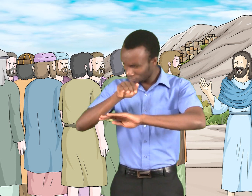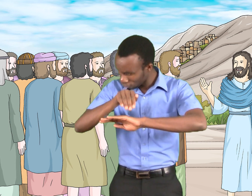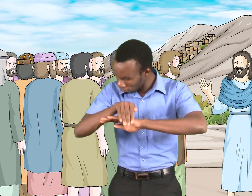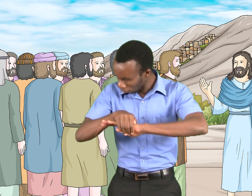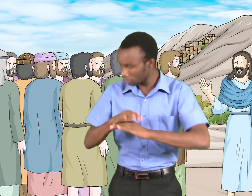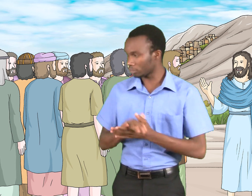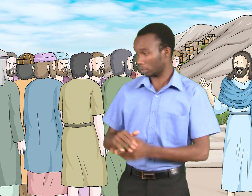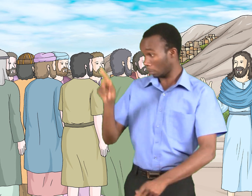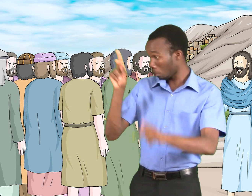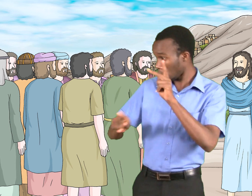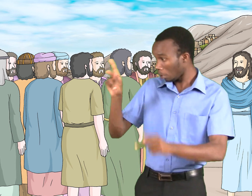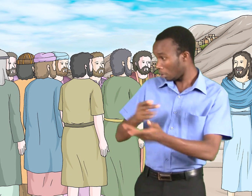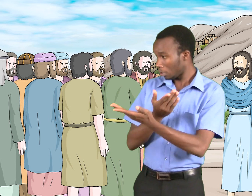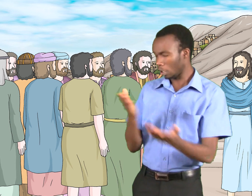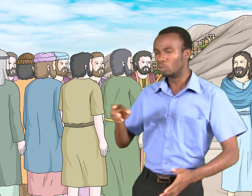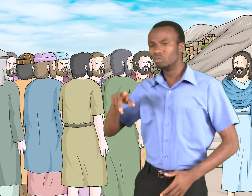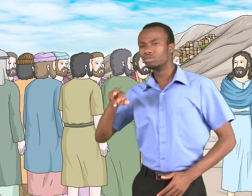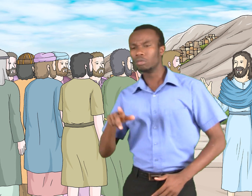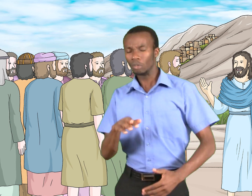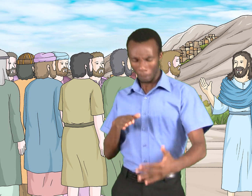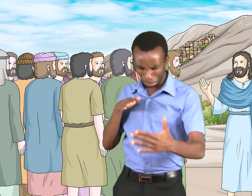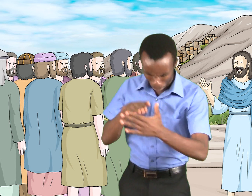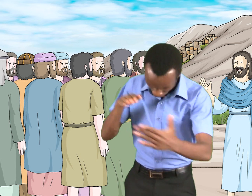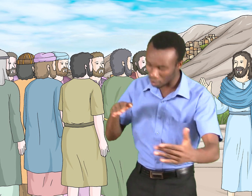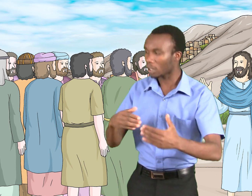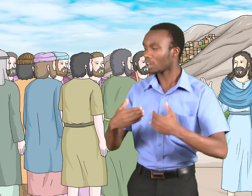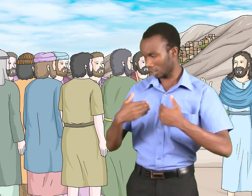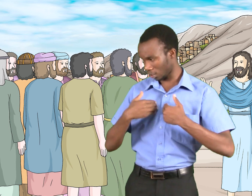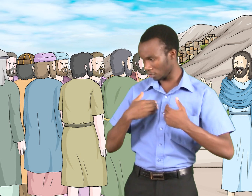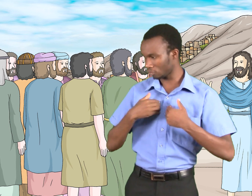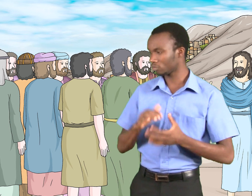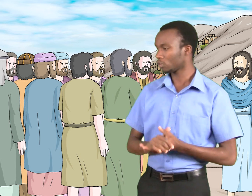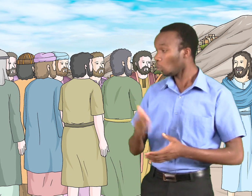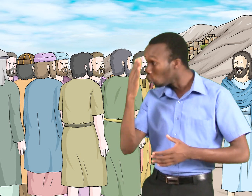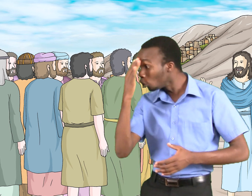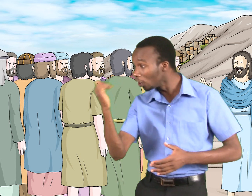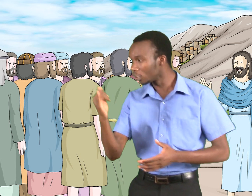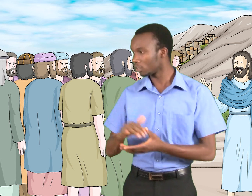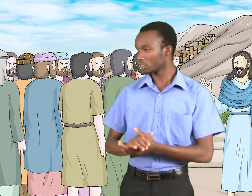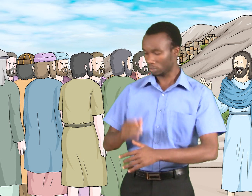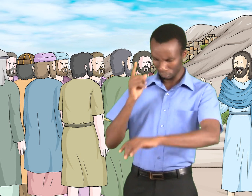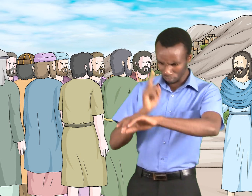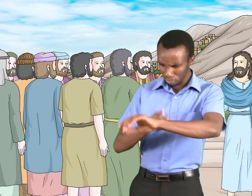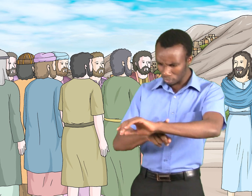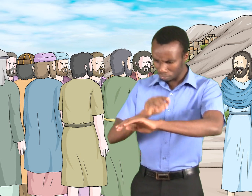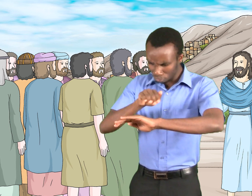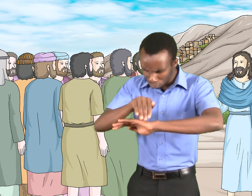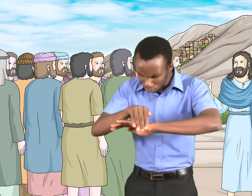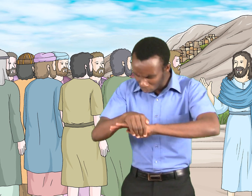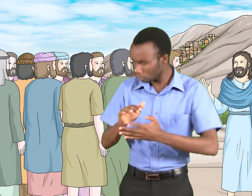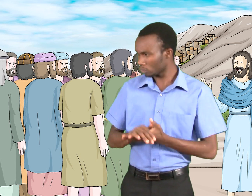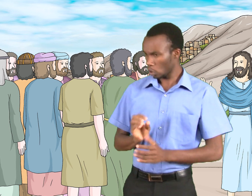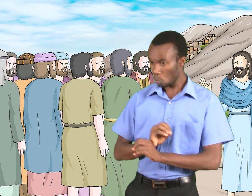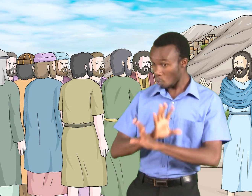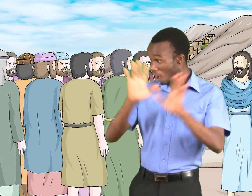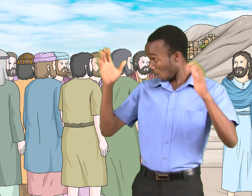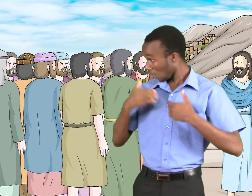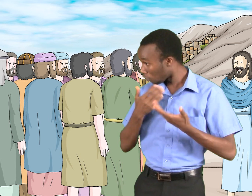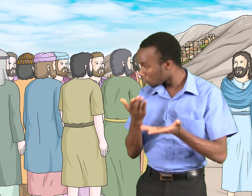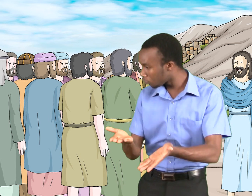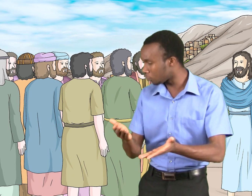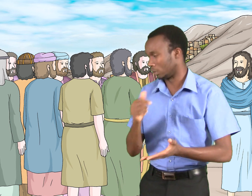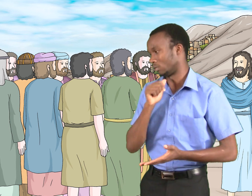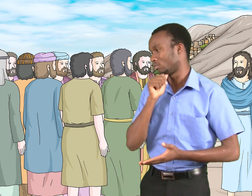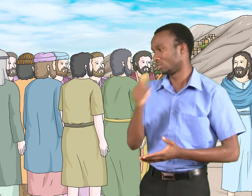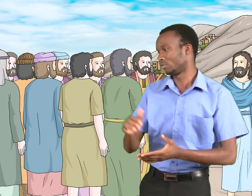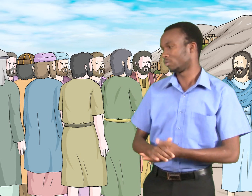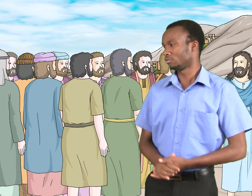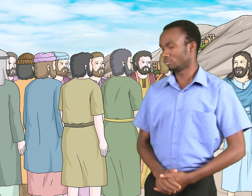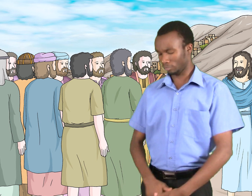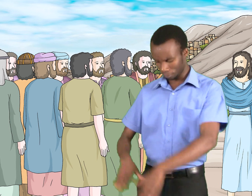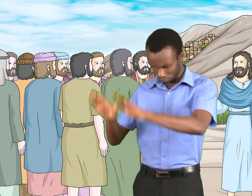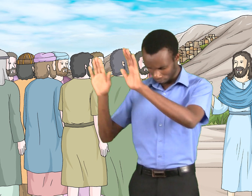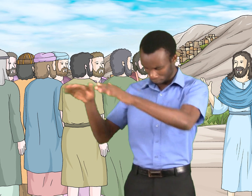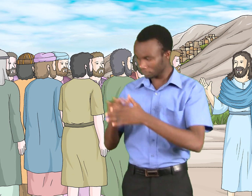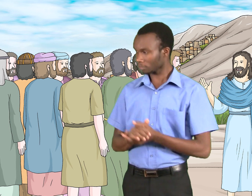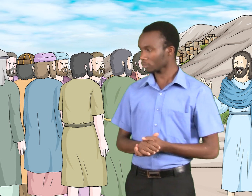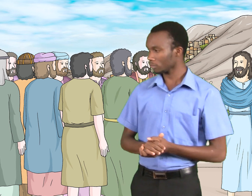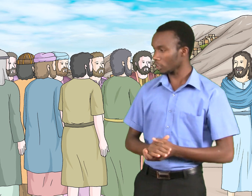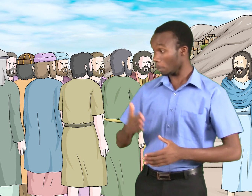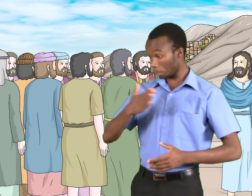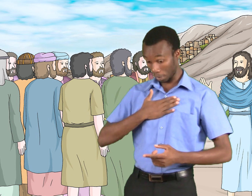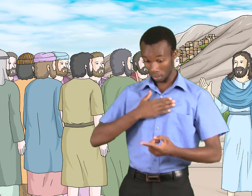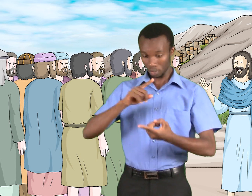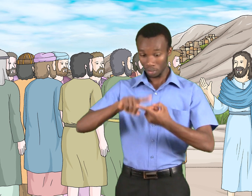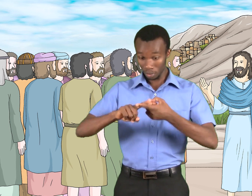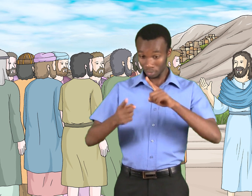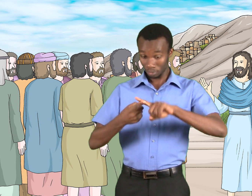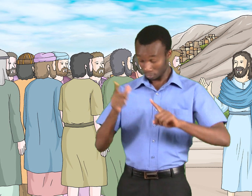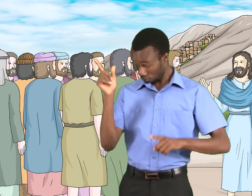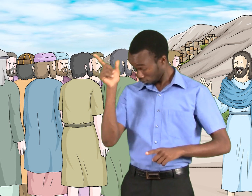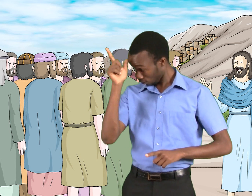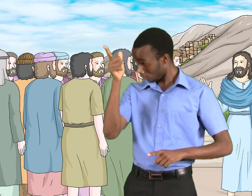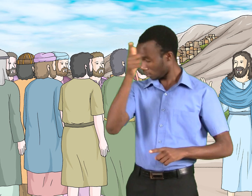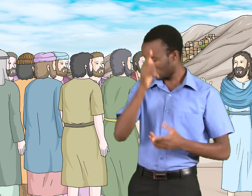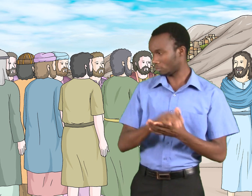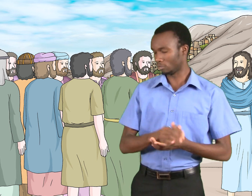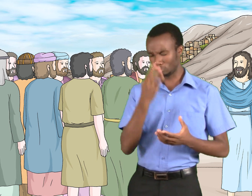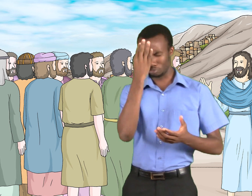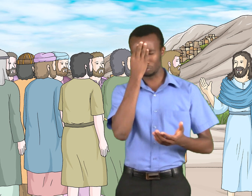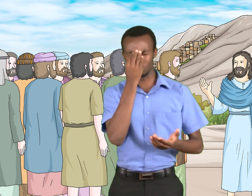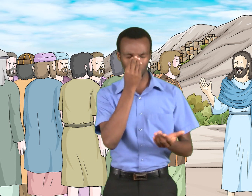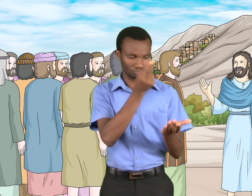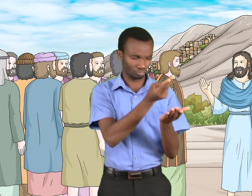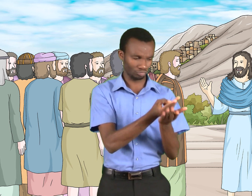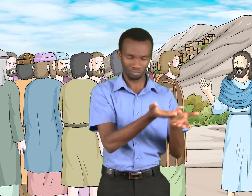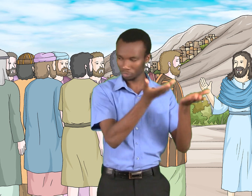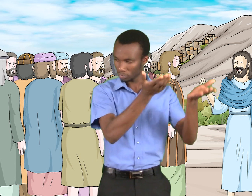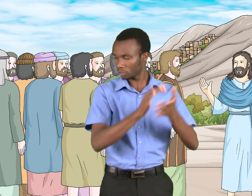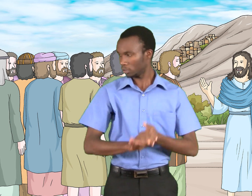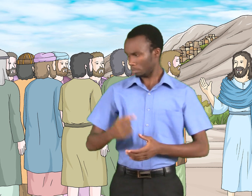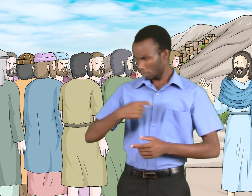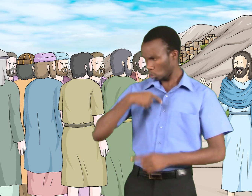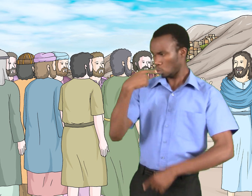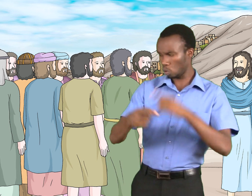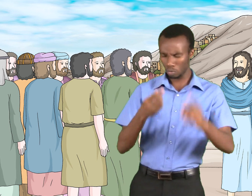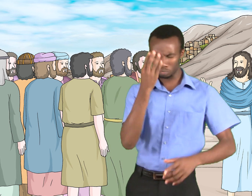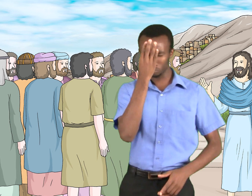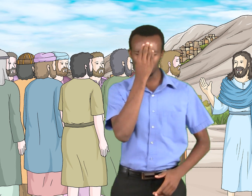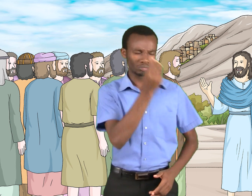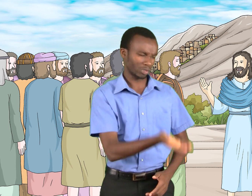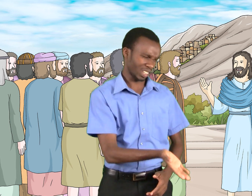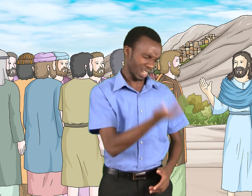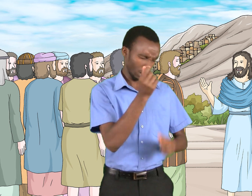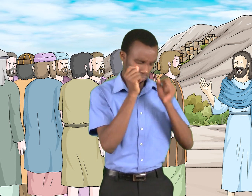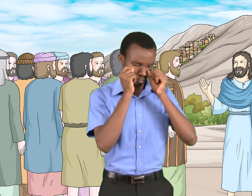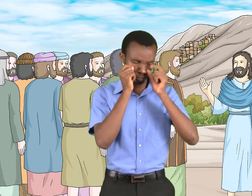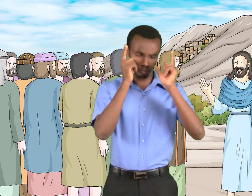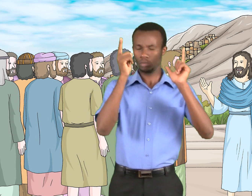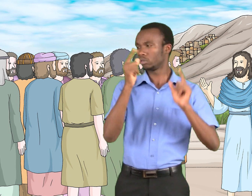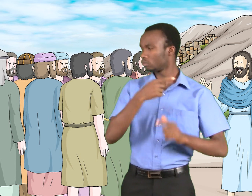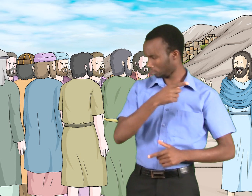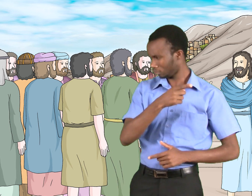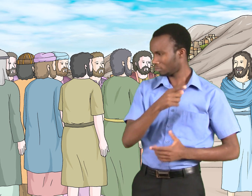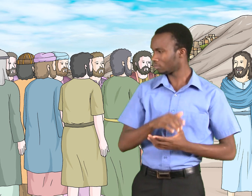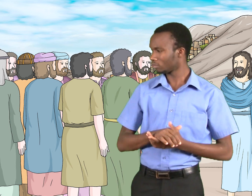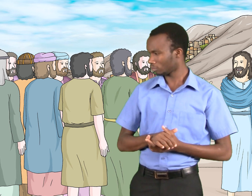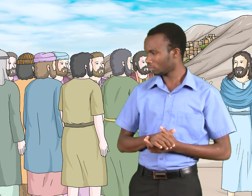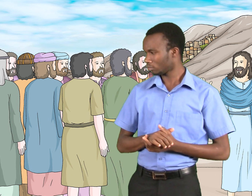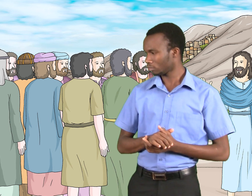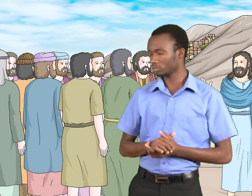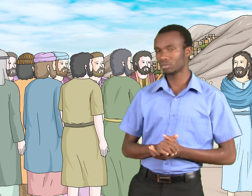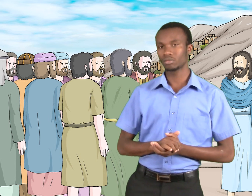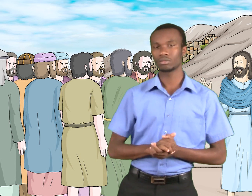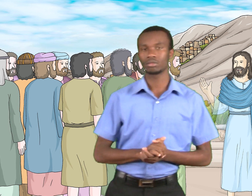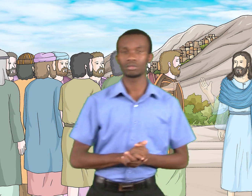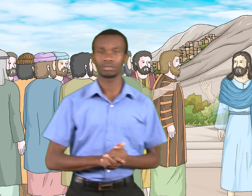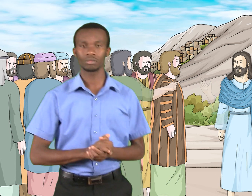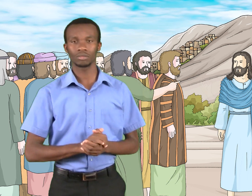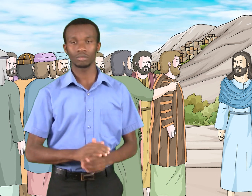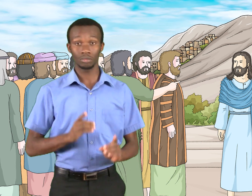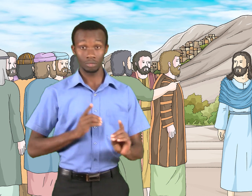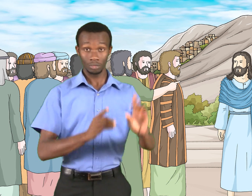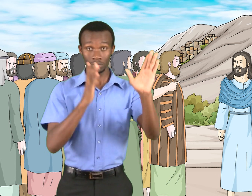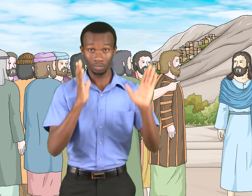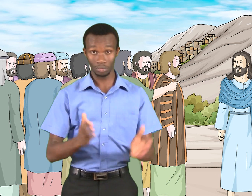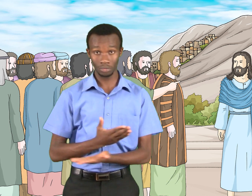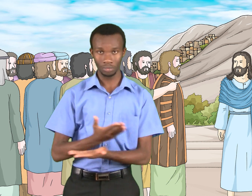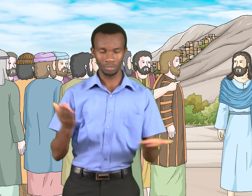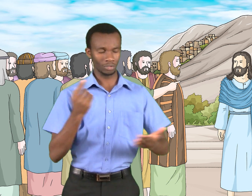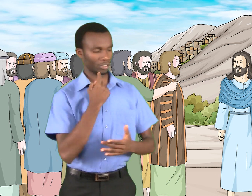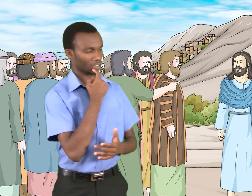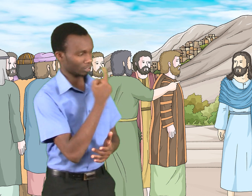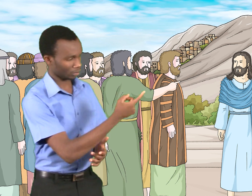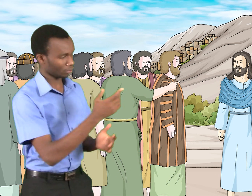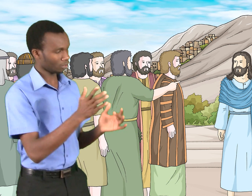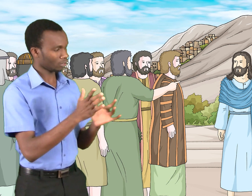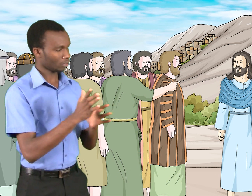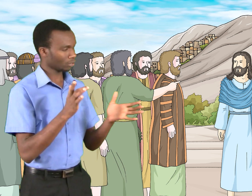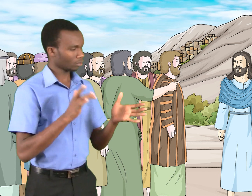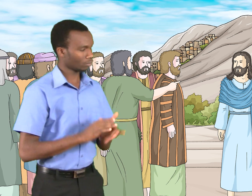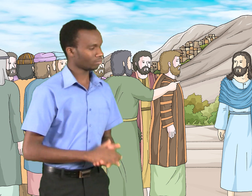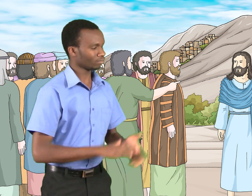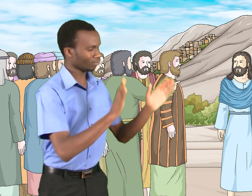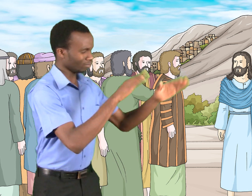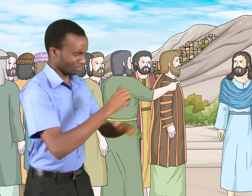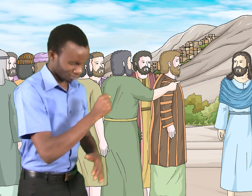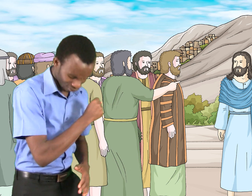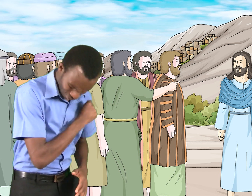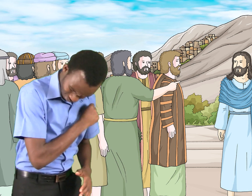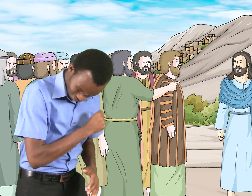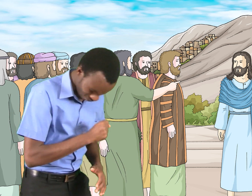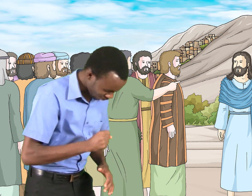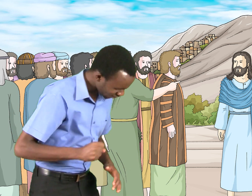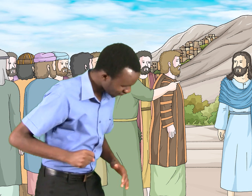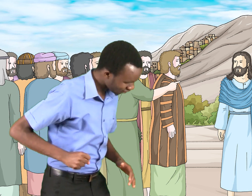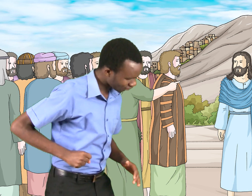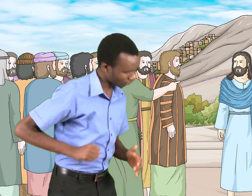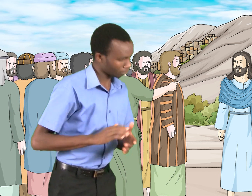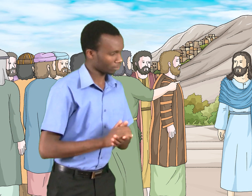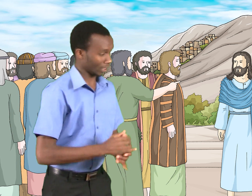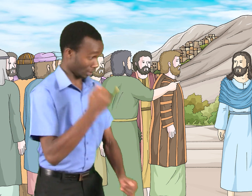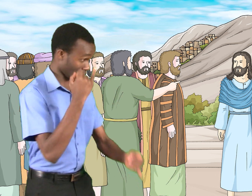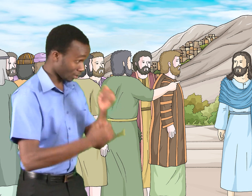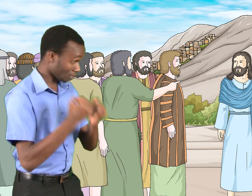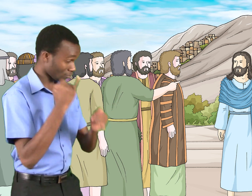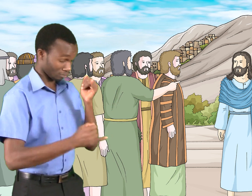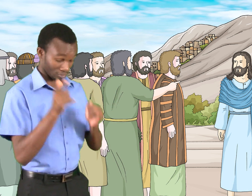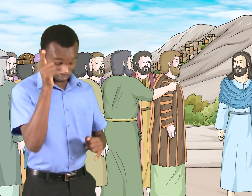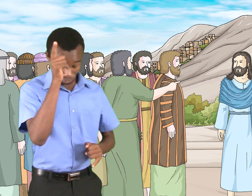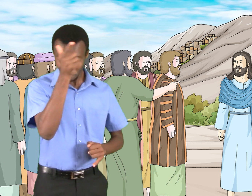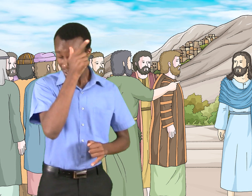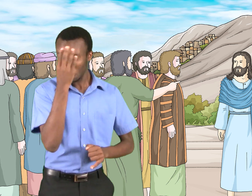After He had said this, He told them, “Our friend Lazarus has fallen asleep, but I am going there to wake him up.”